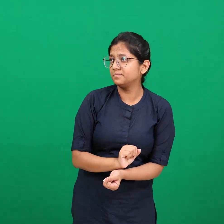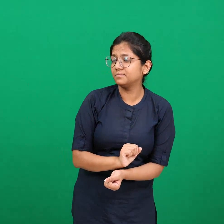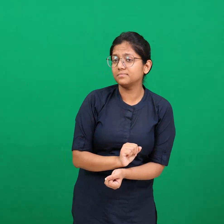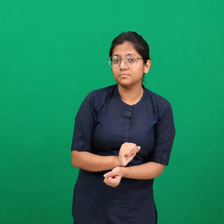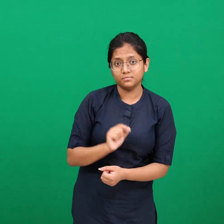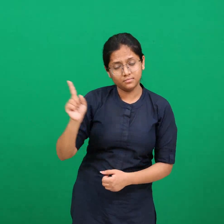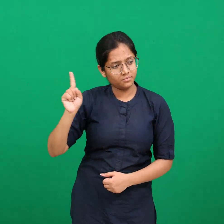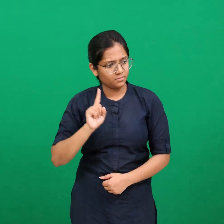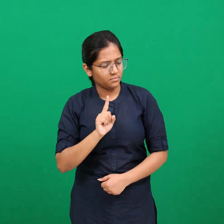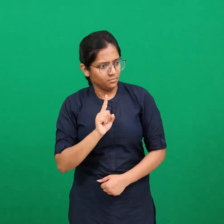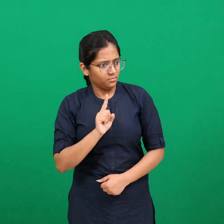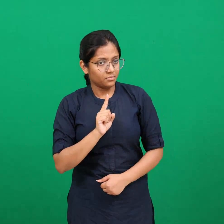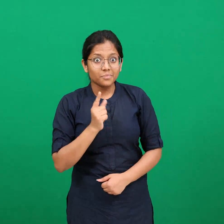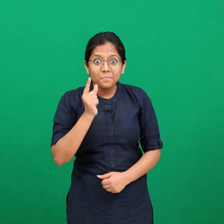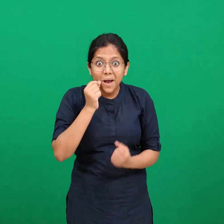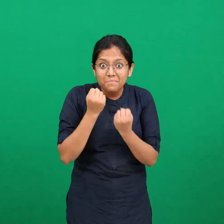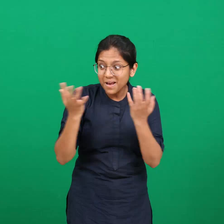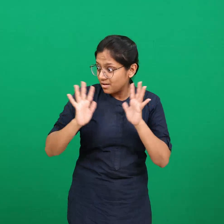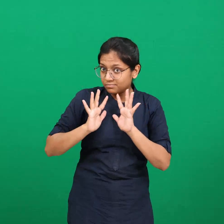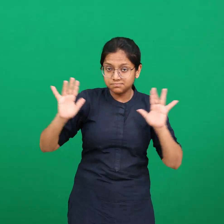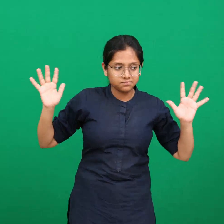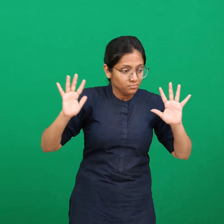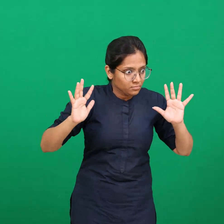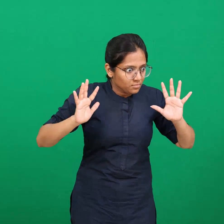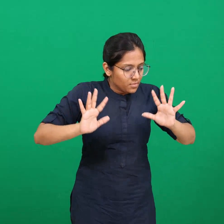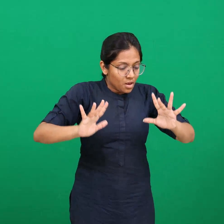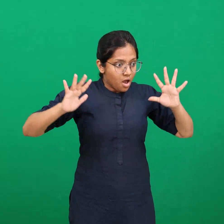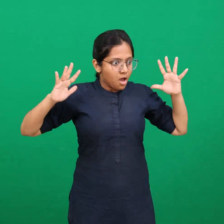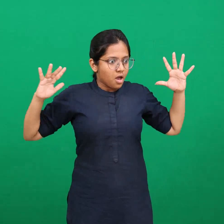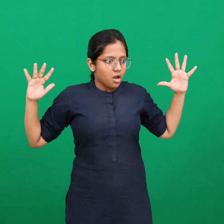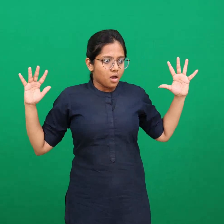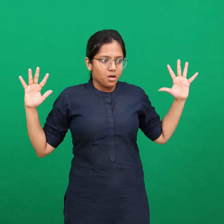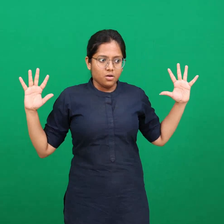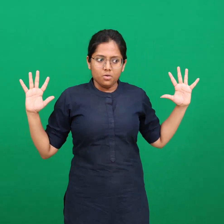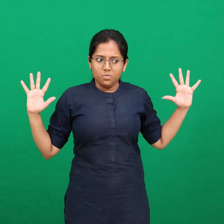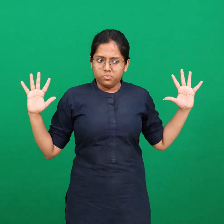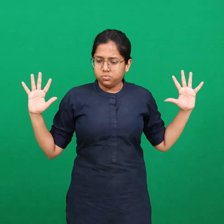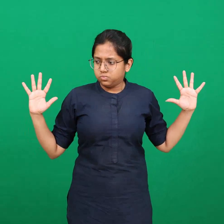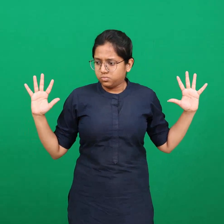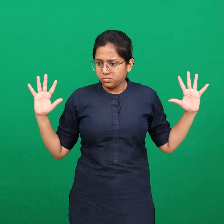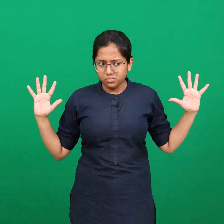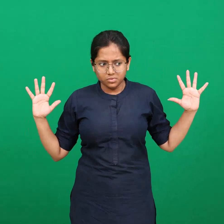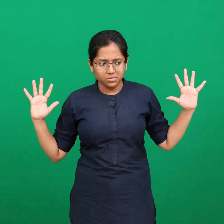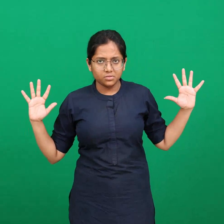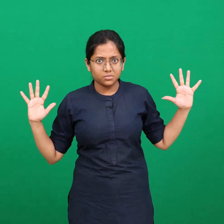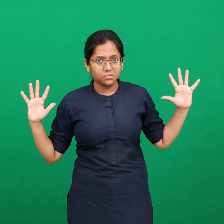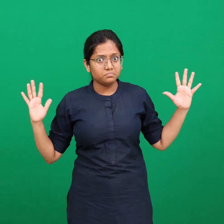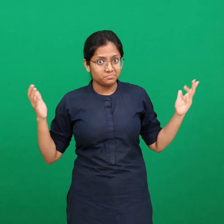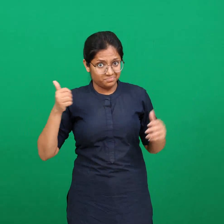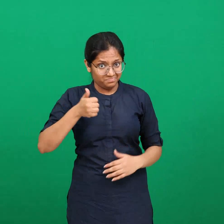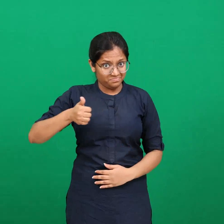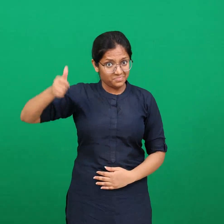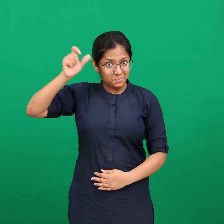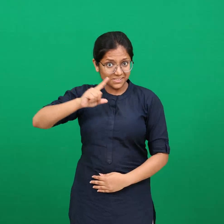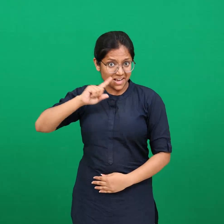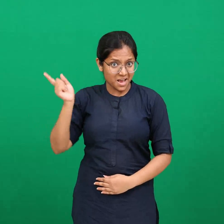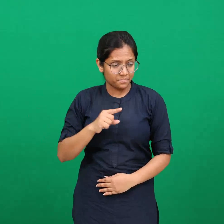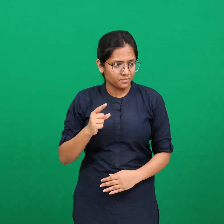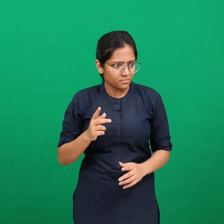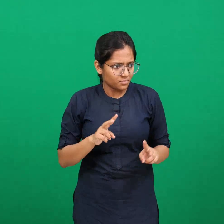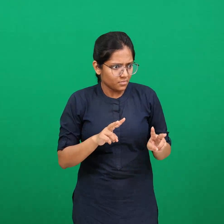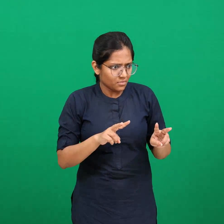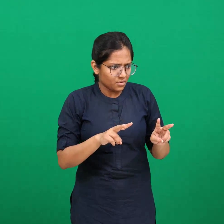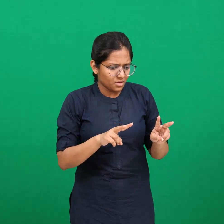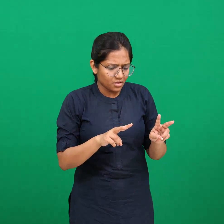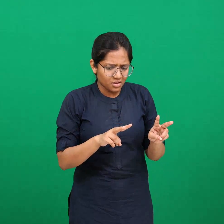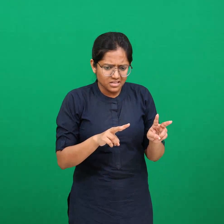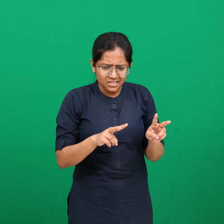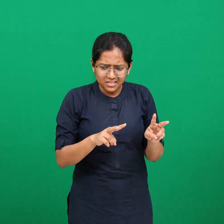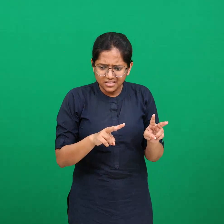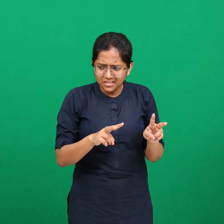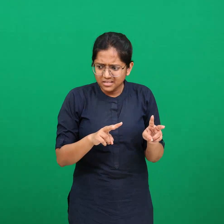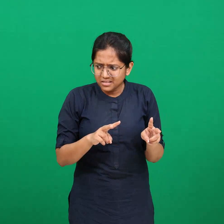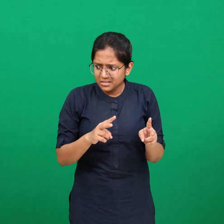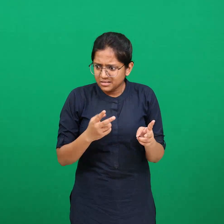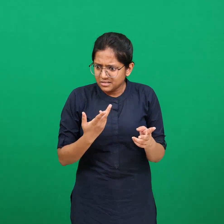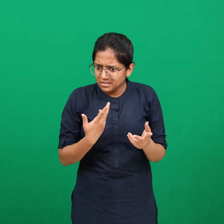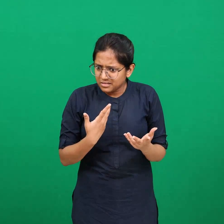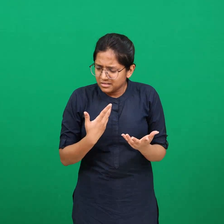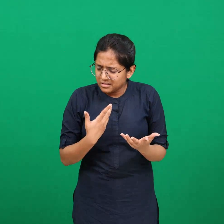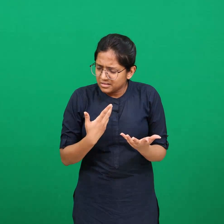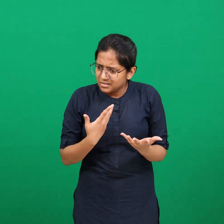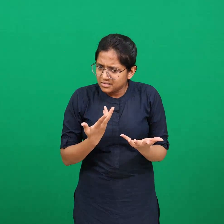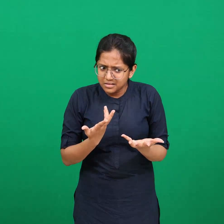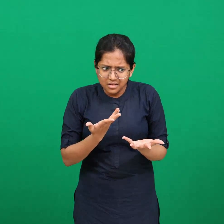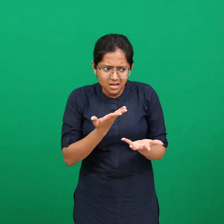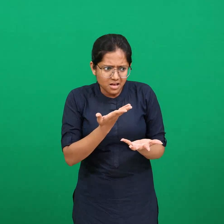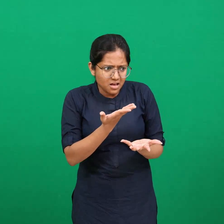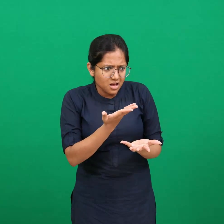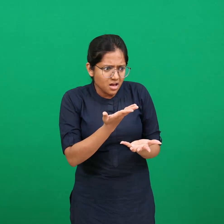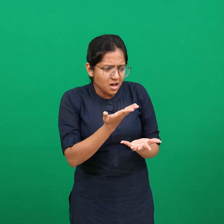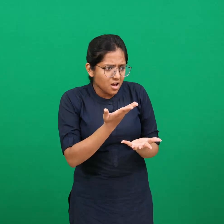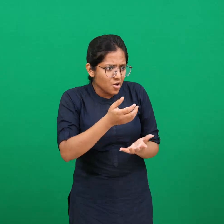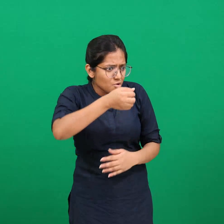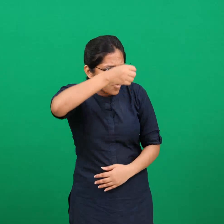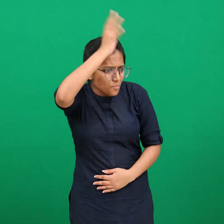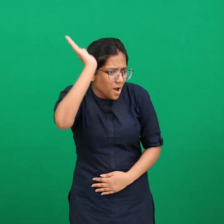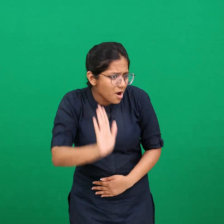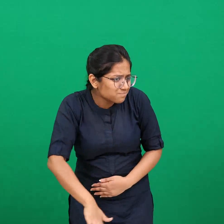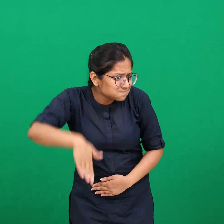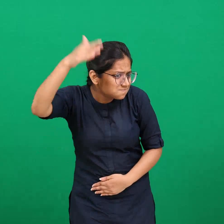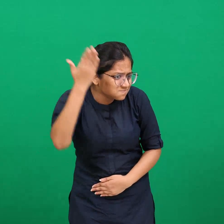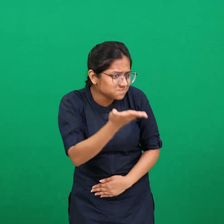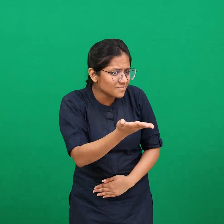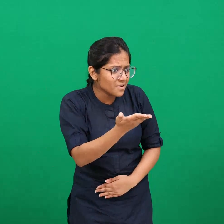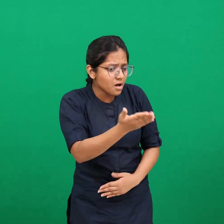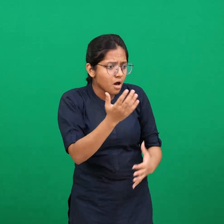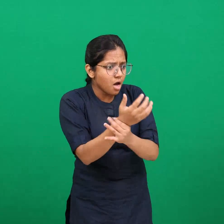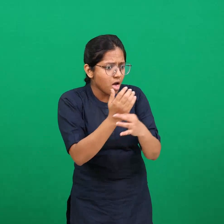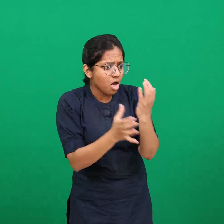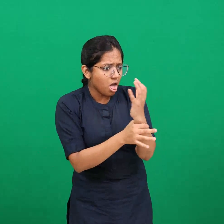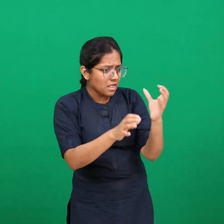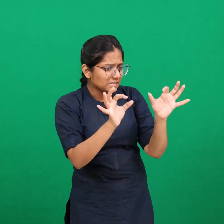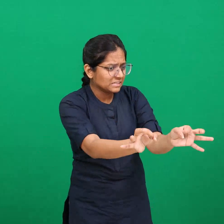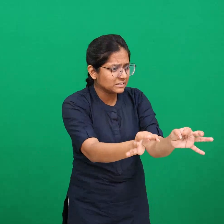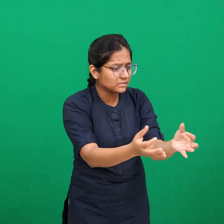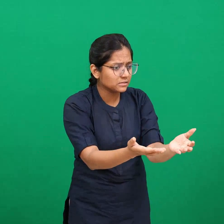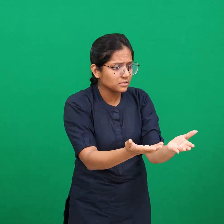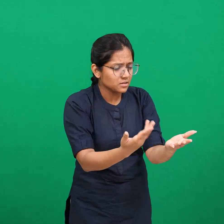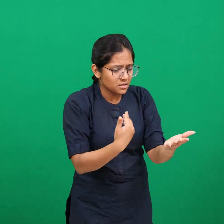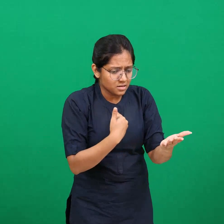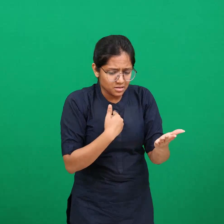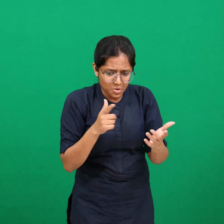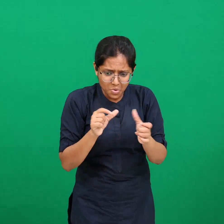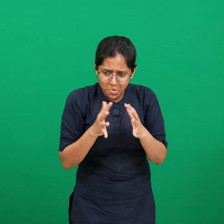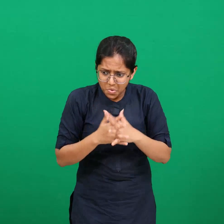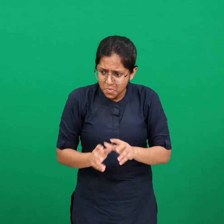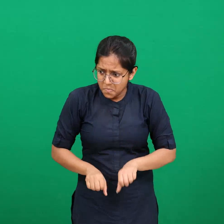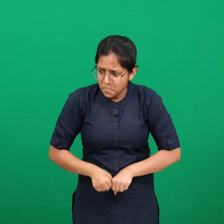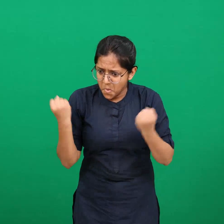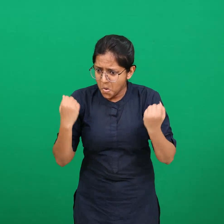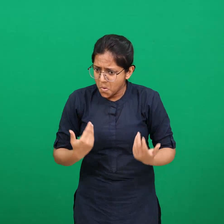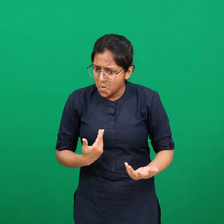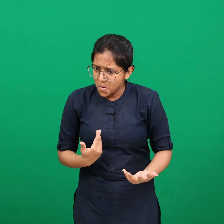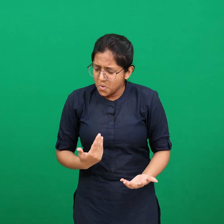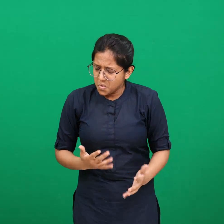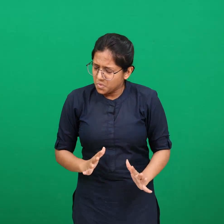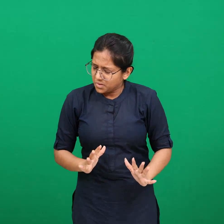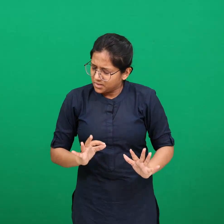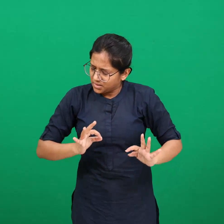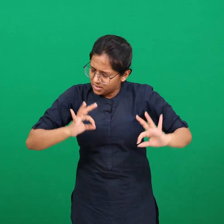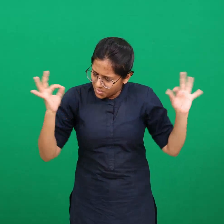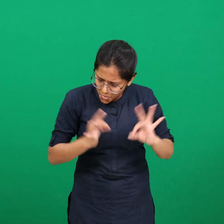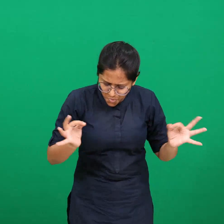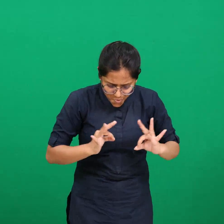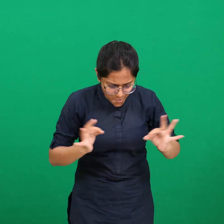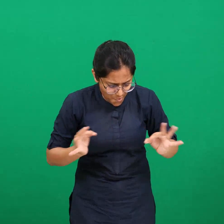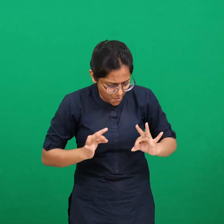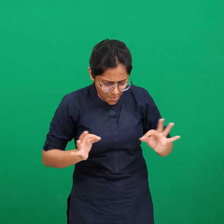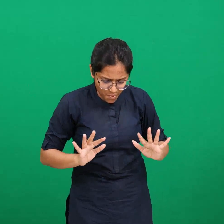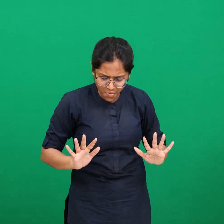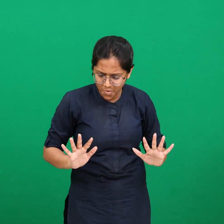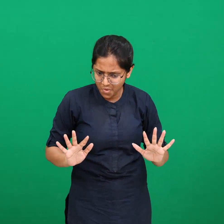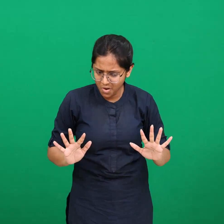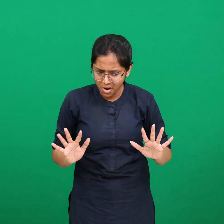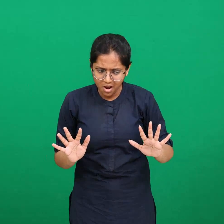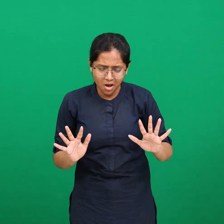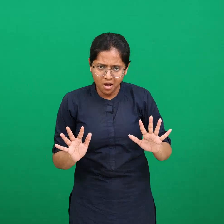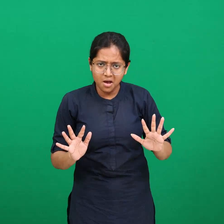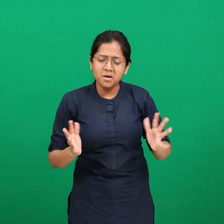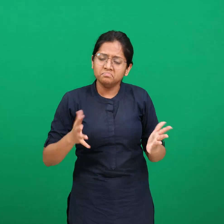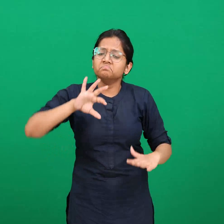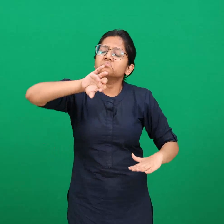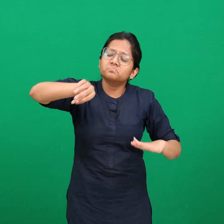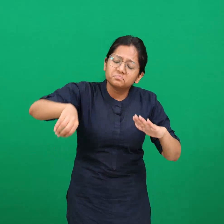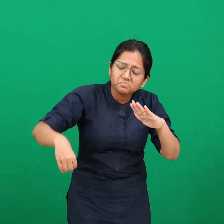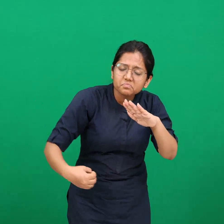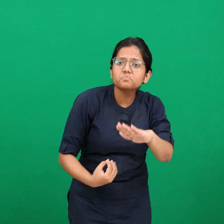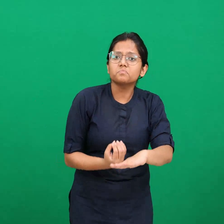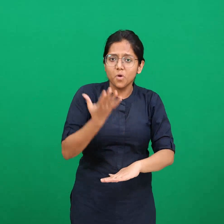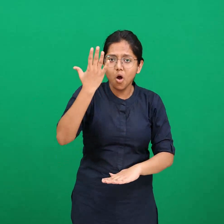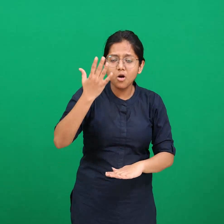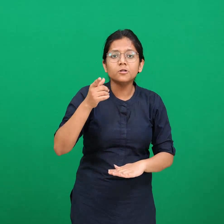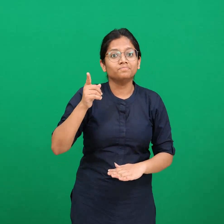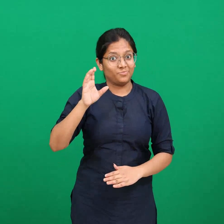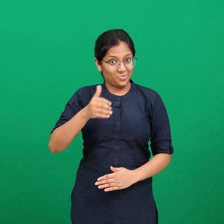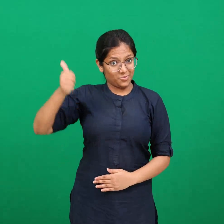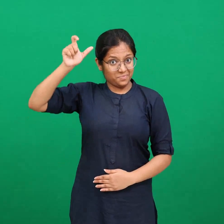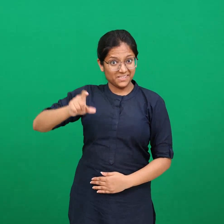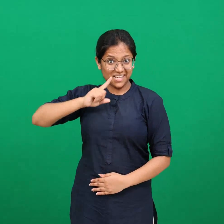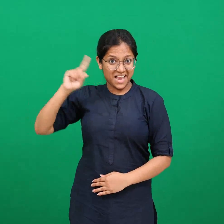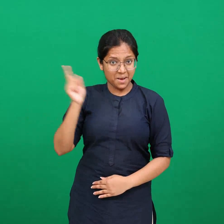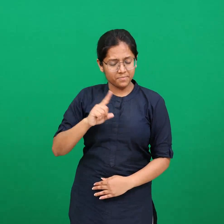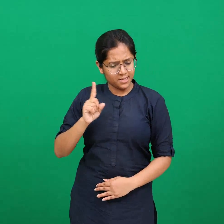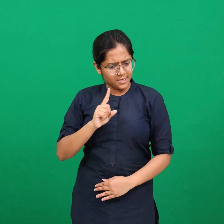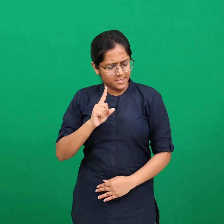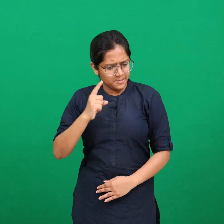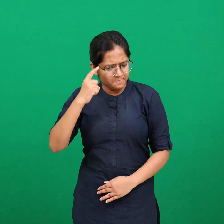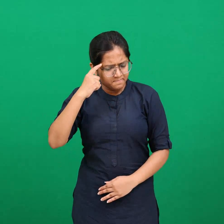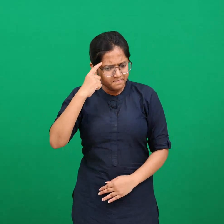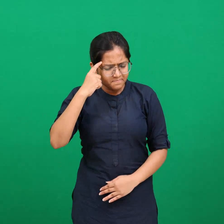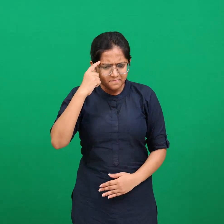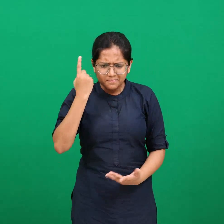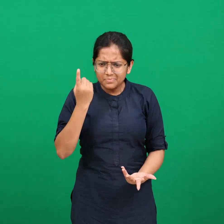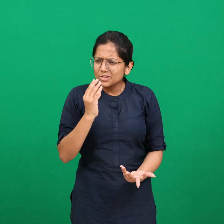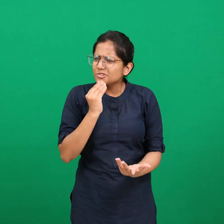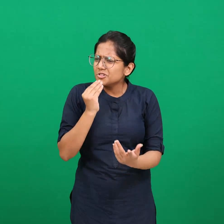Then those who were about to interrogate Paul stepped back, and the commander himself was alarmed when he realized that he had put a Roman citizen in chains.